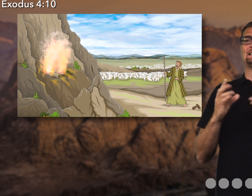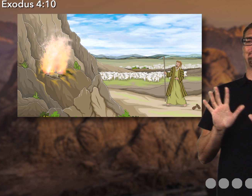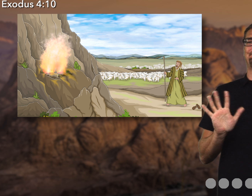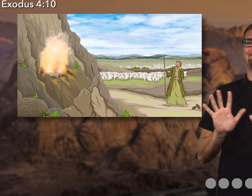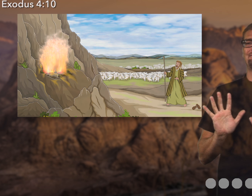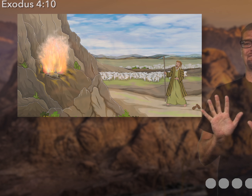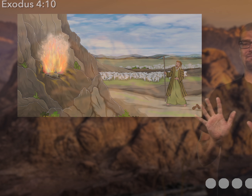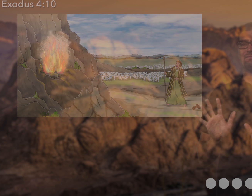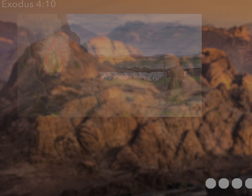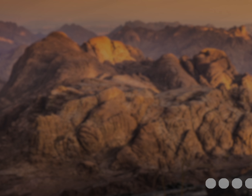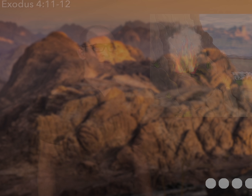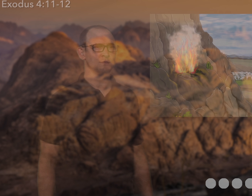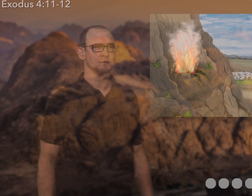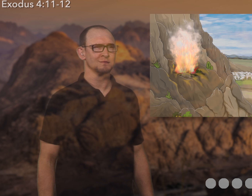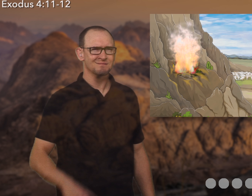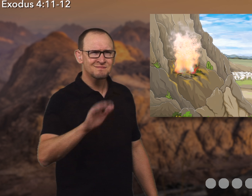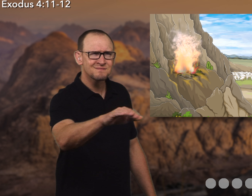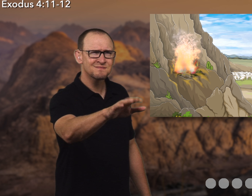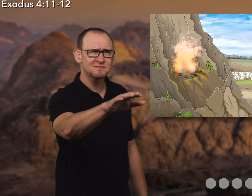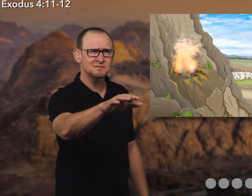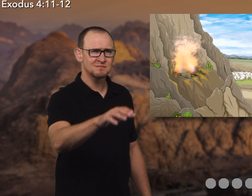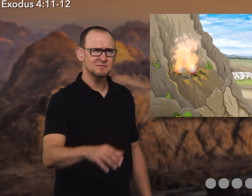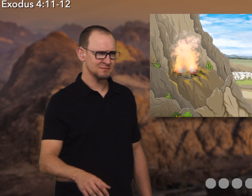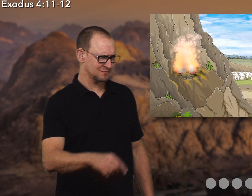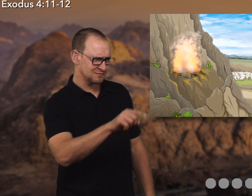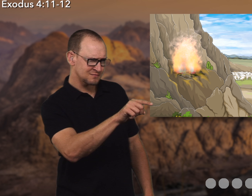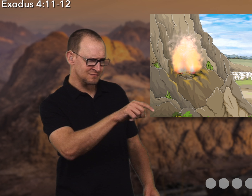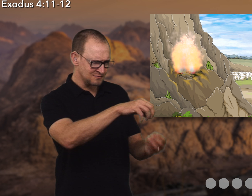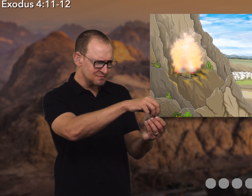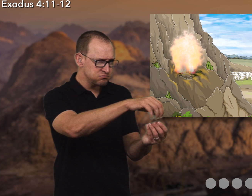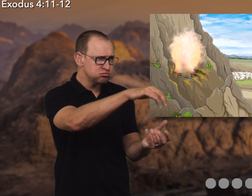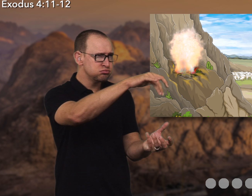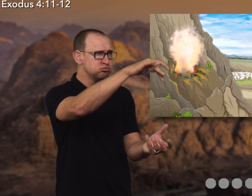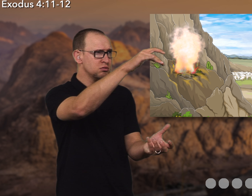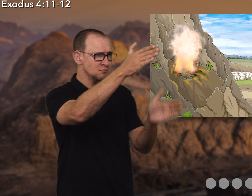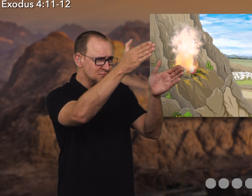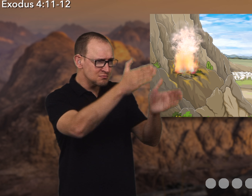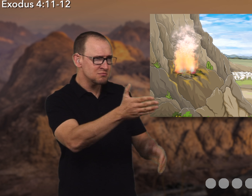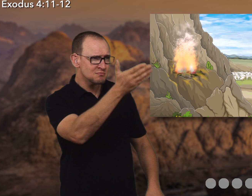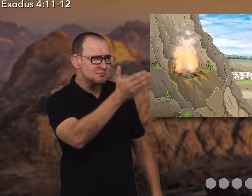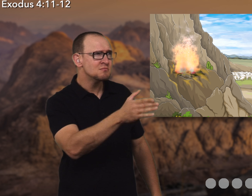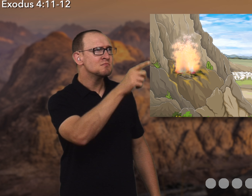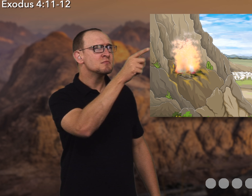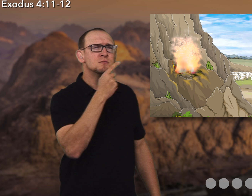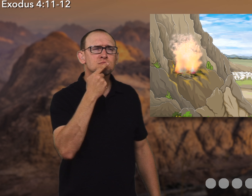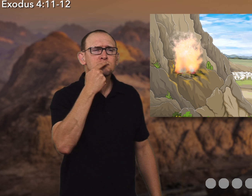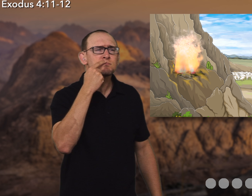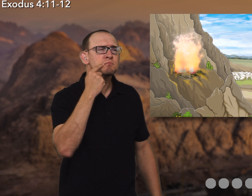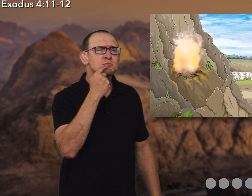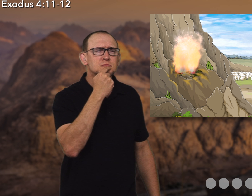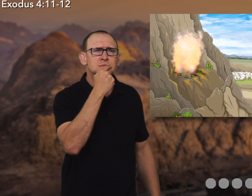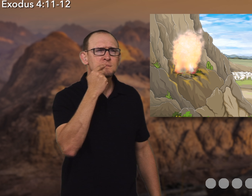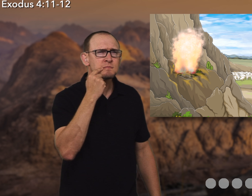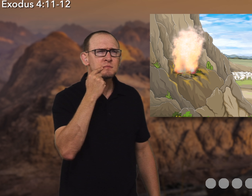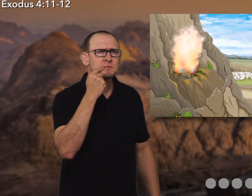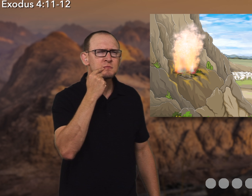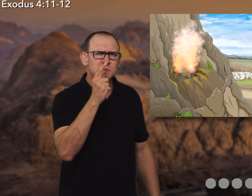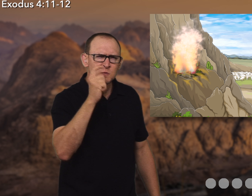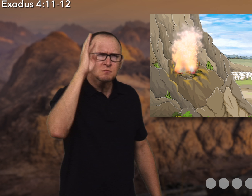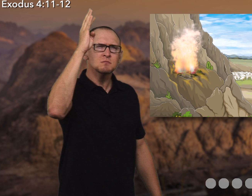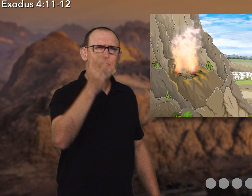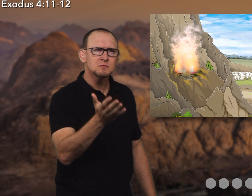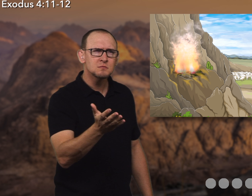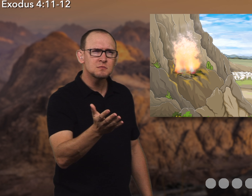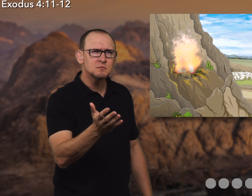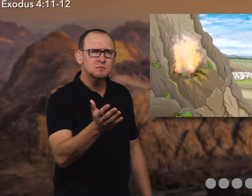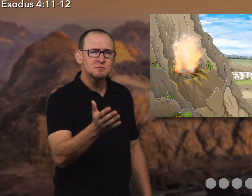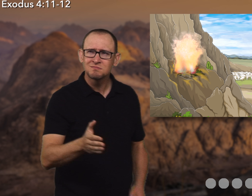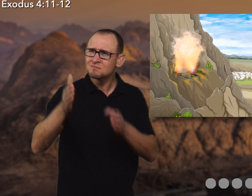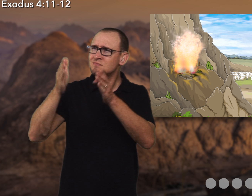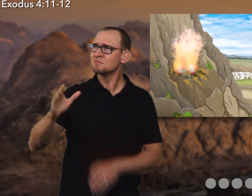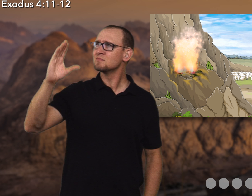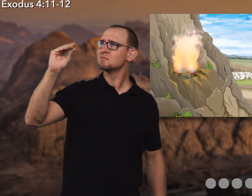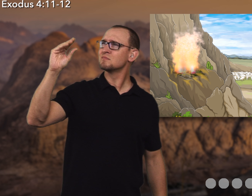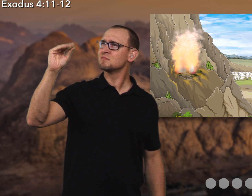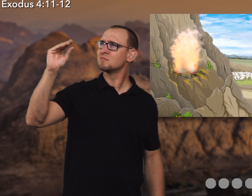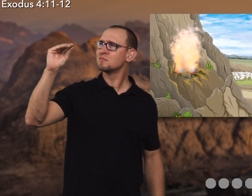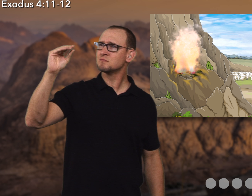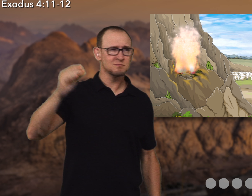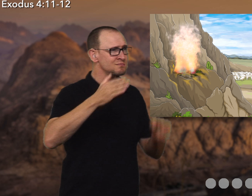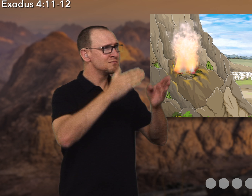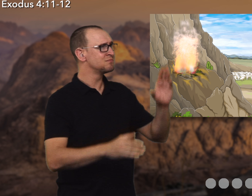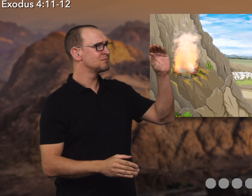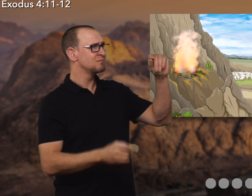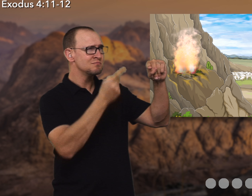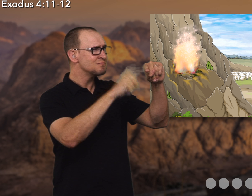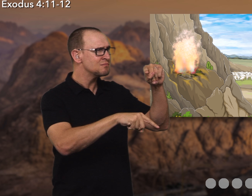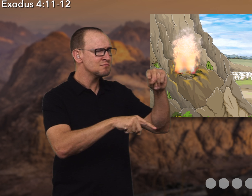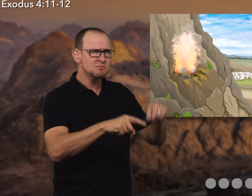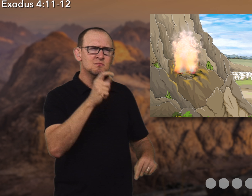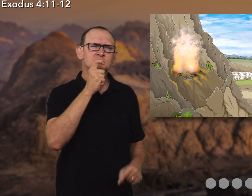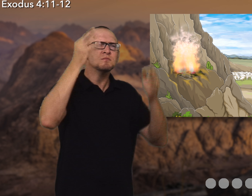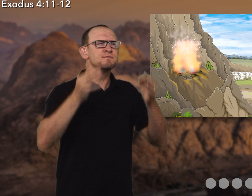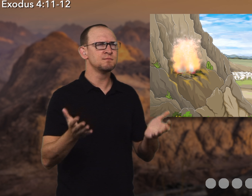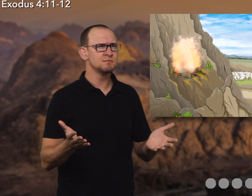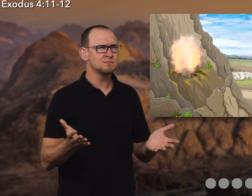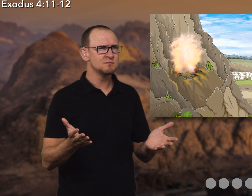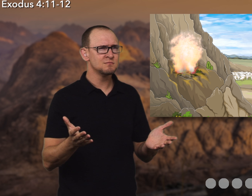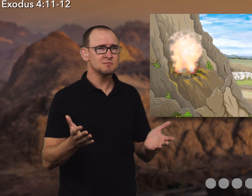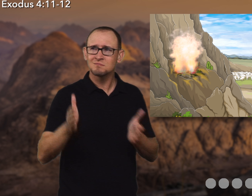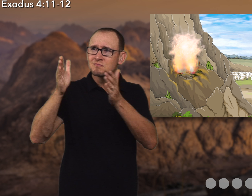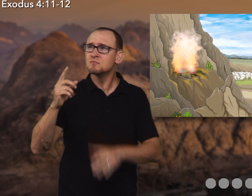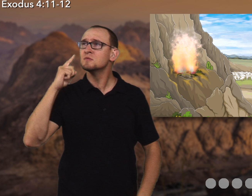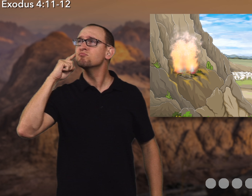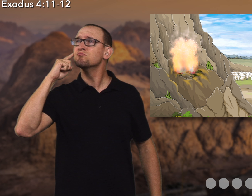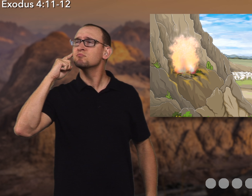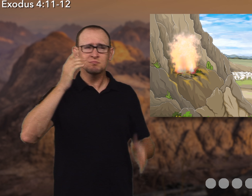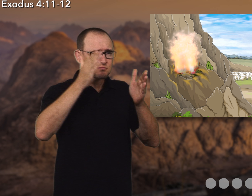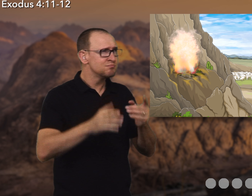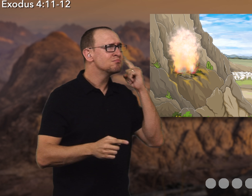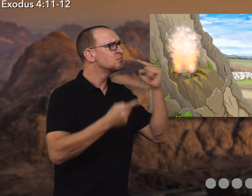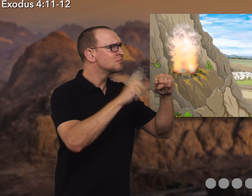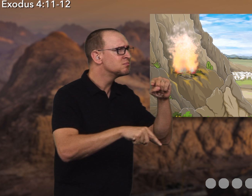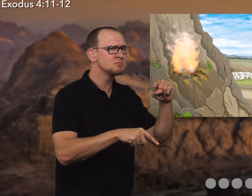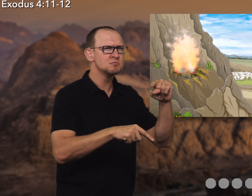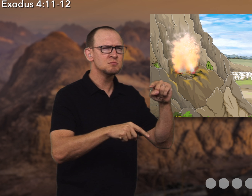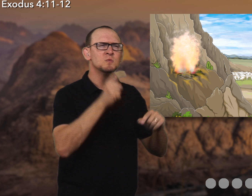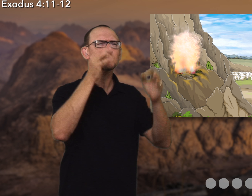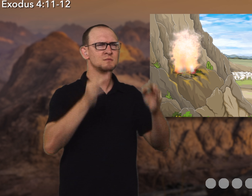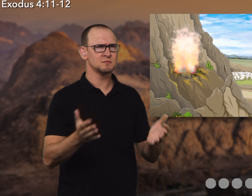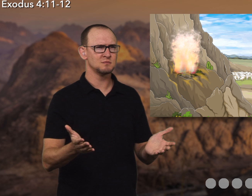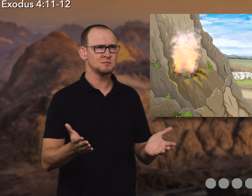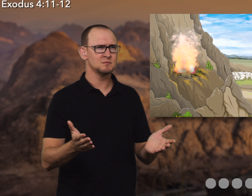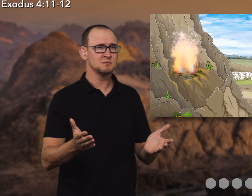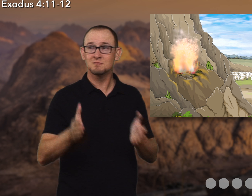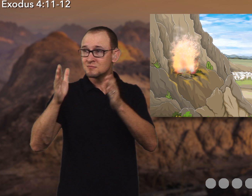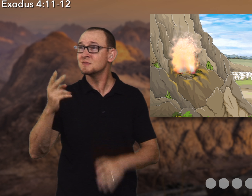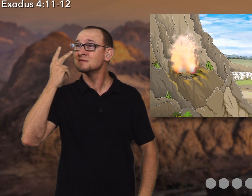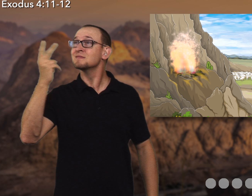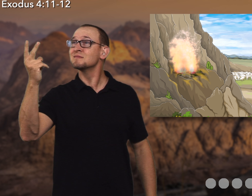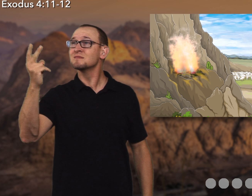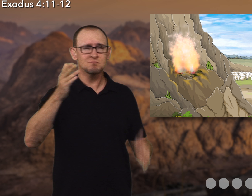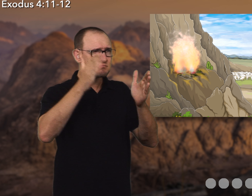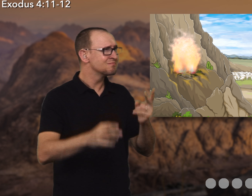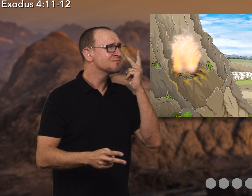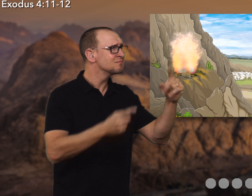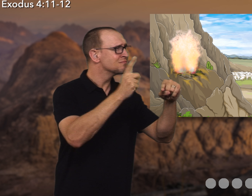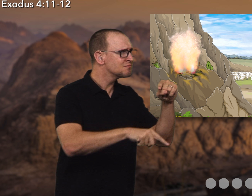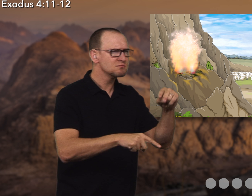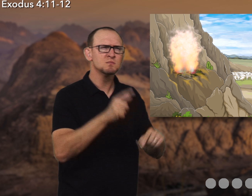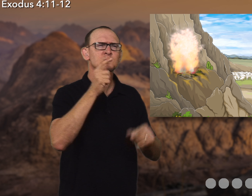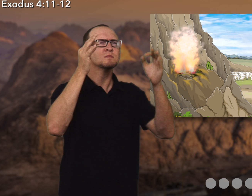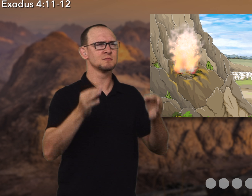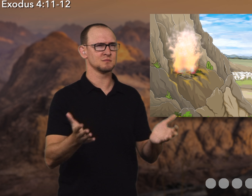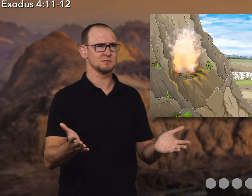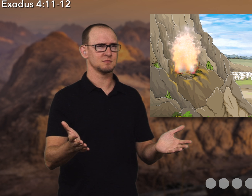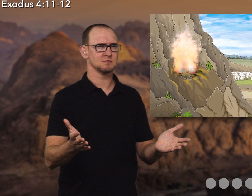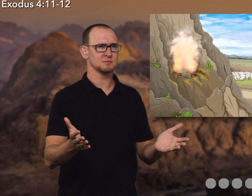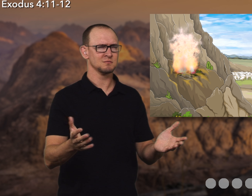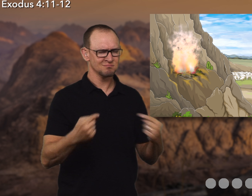And the LORD said to him, “Who gave man his mouth?